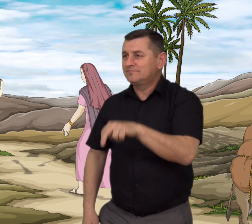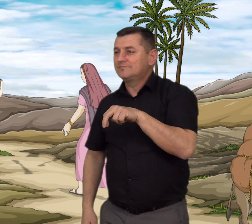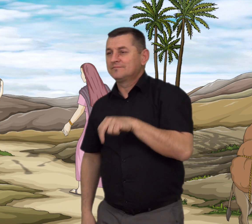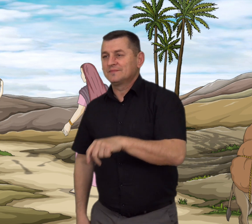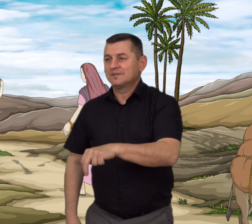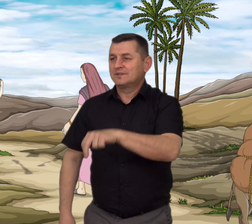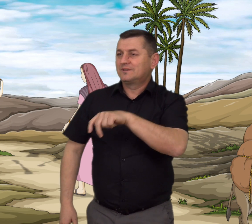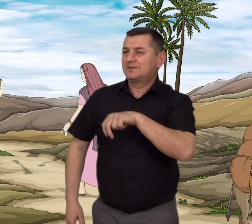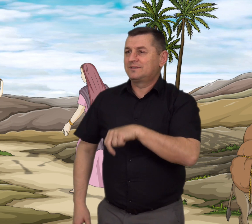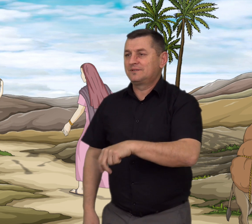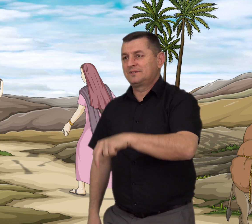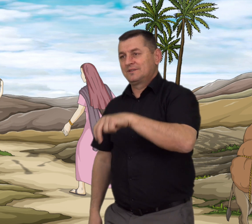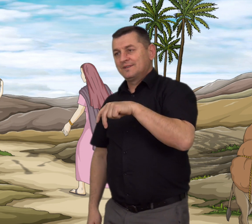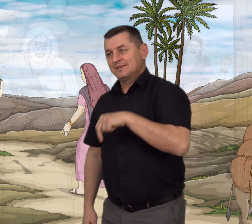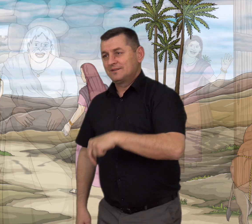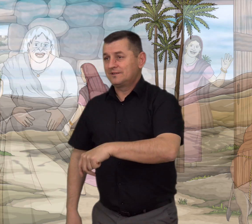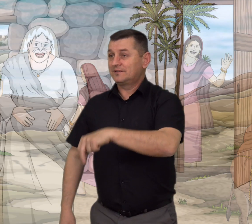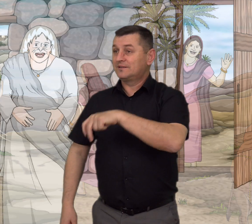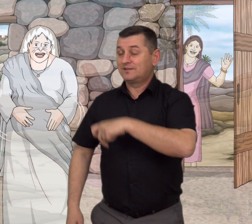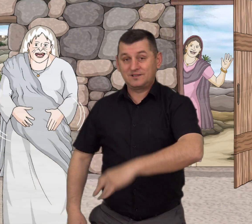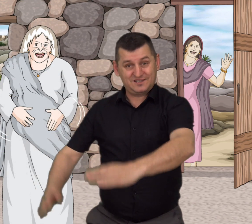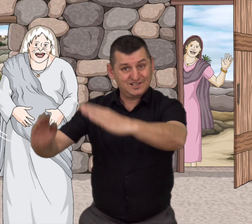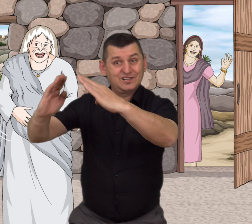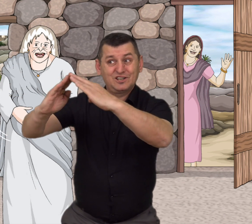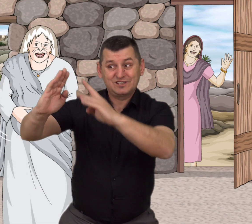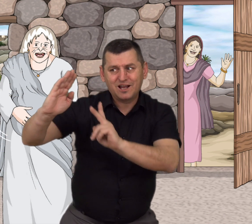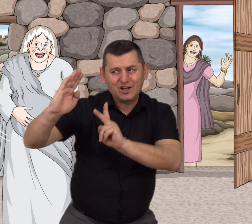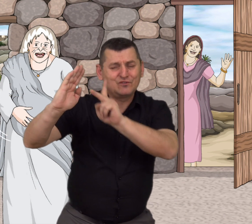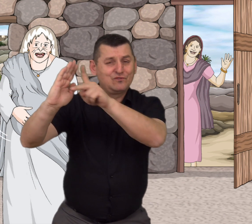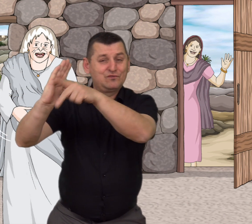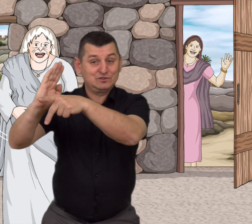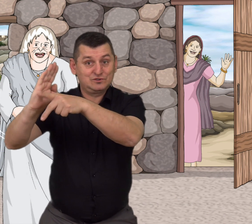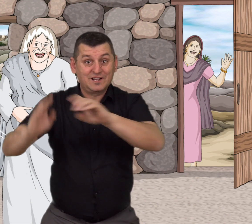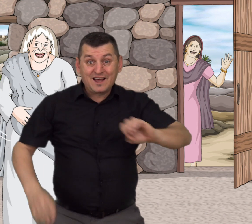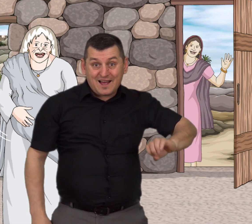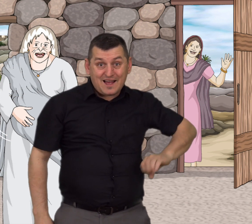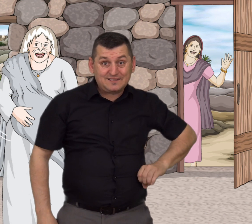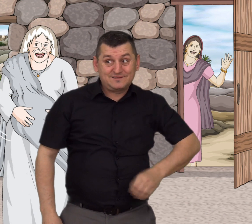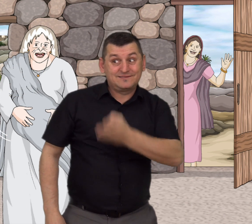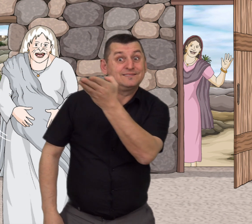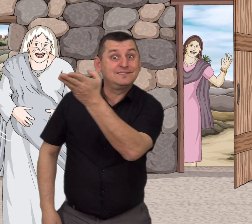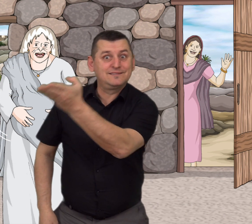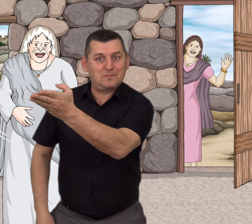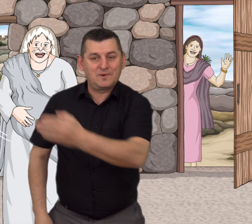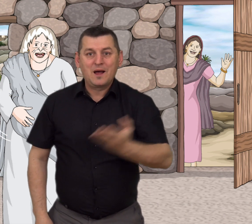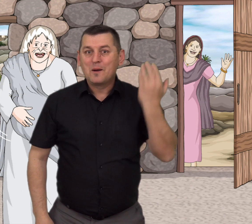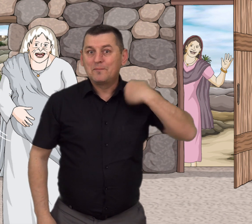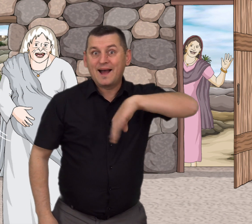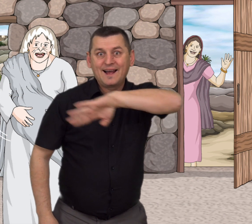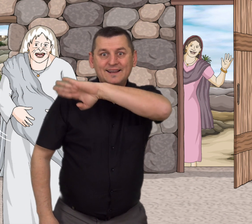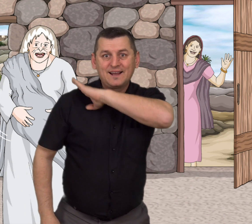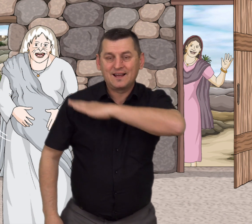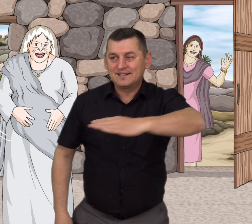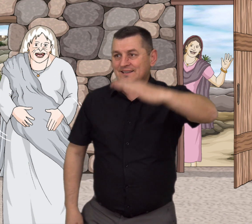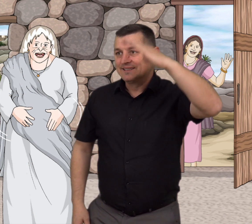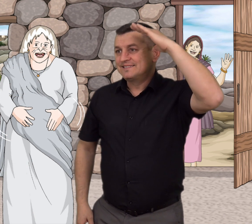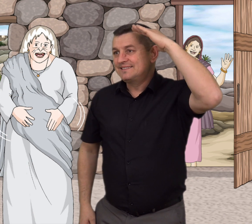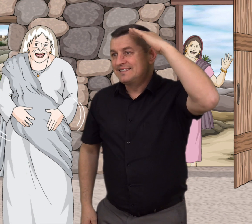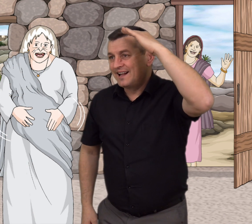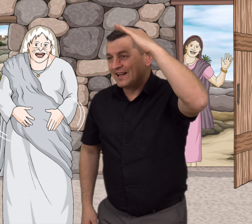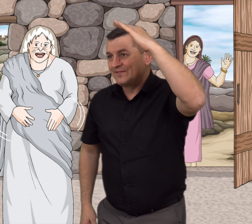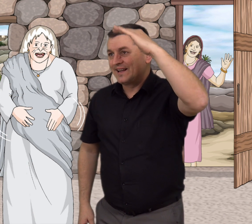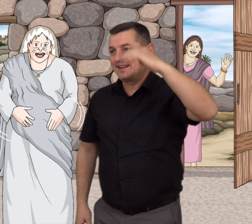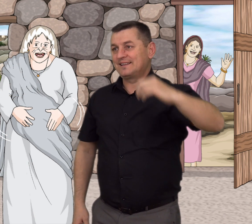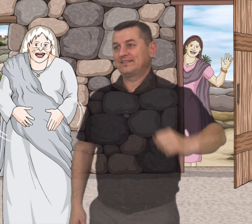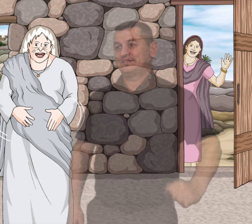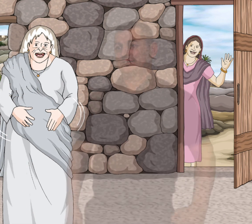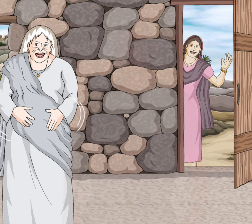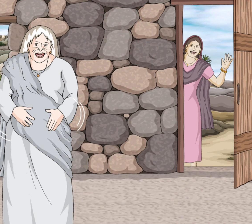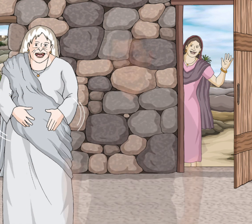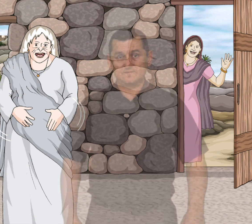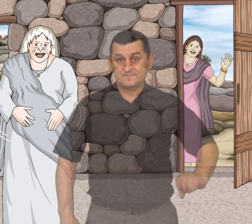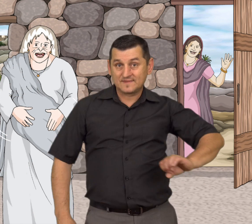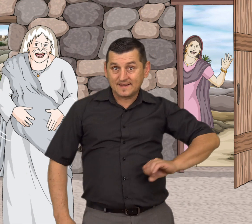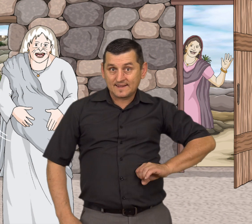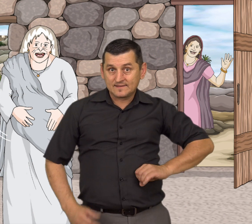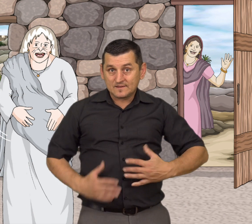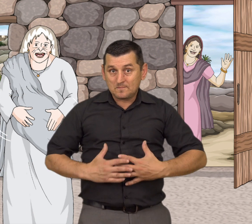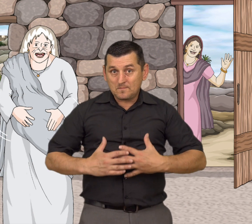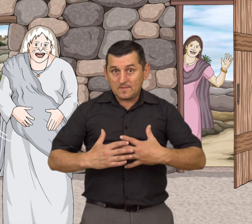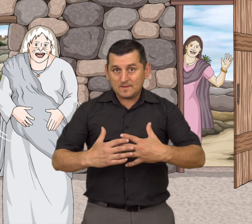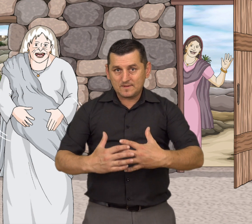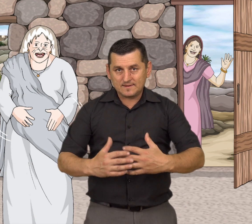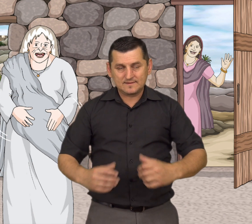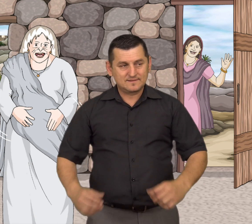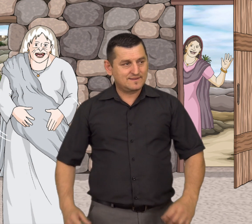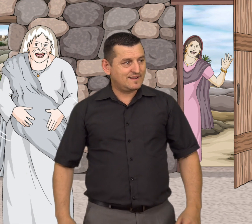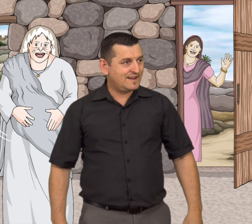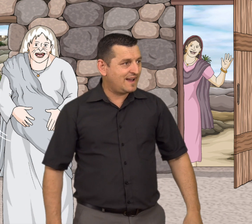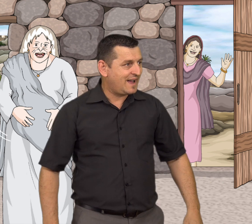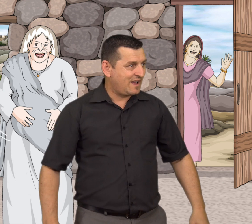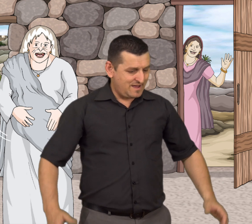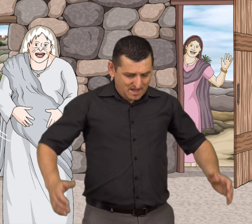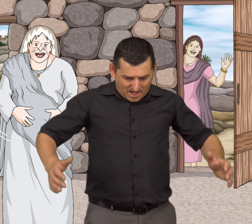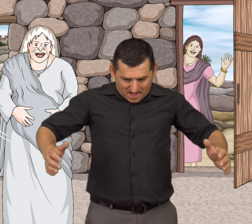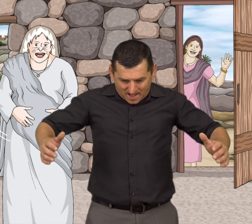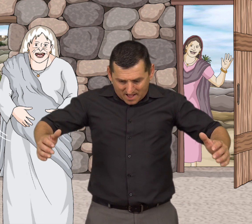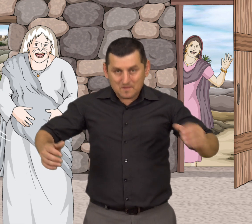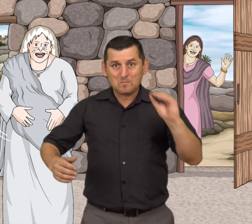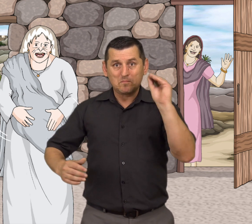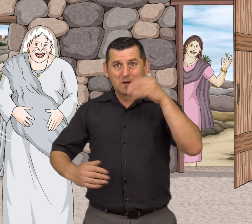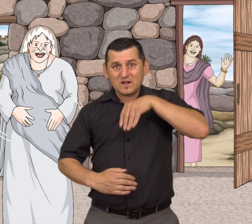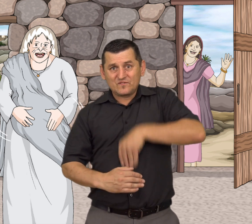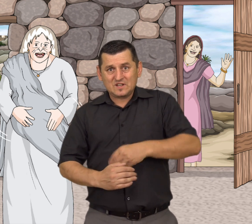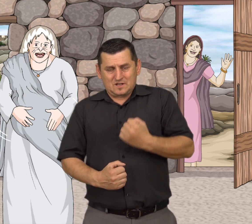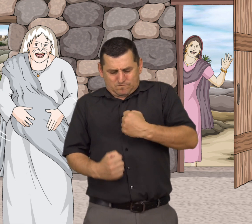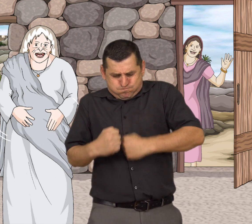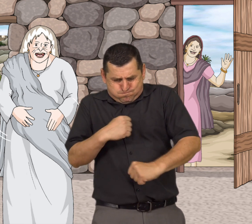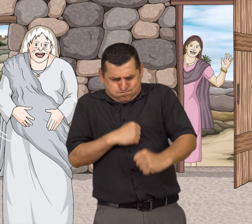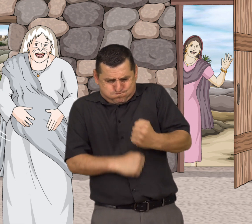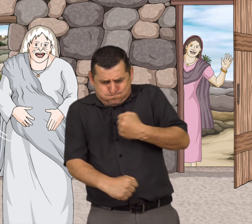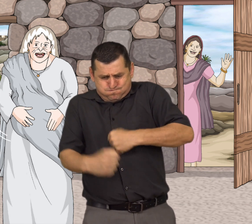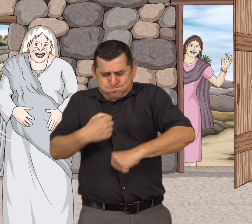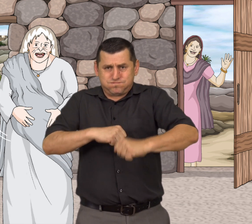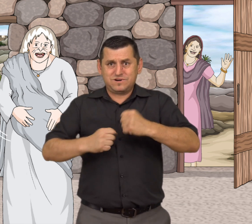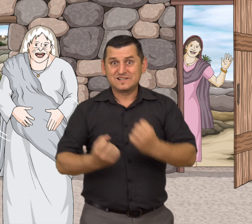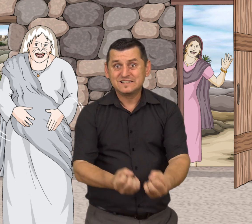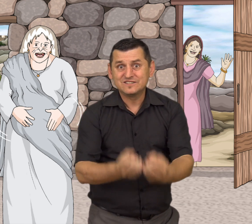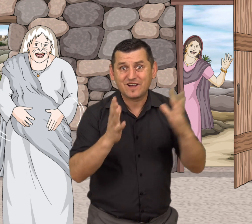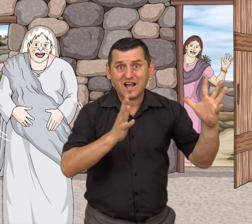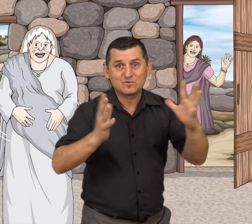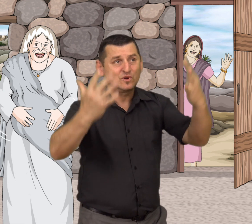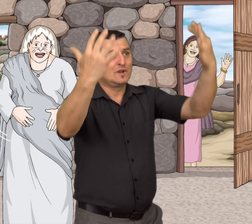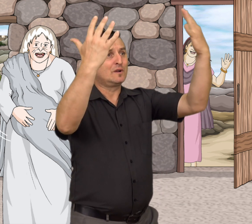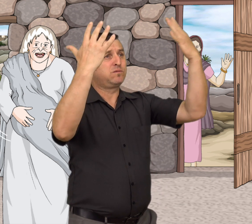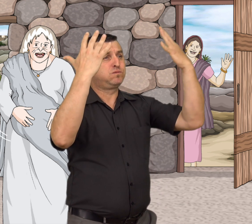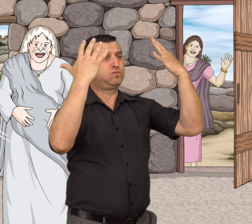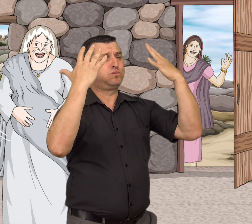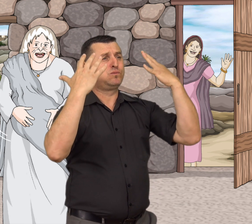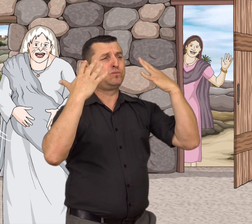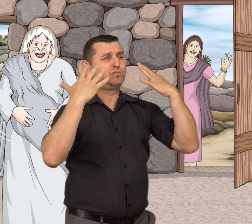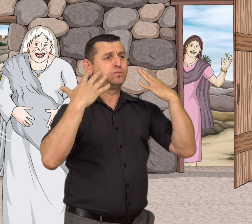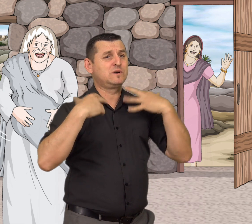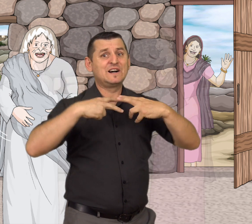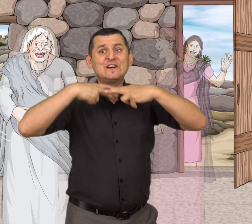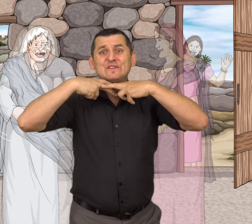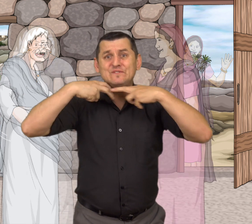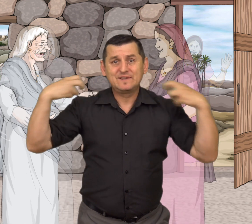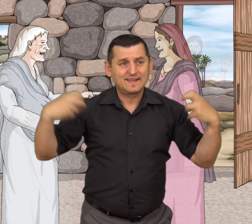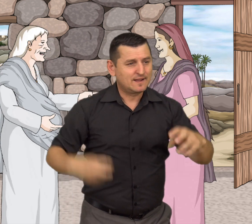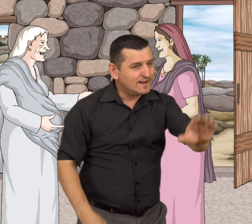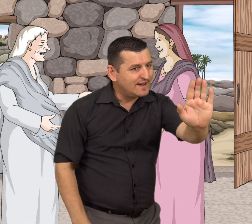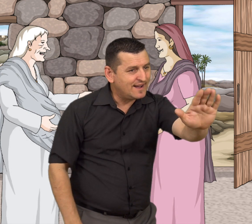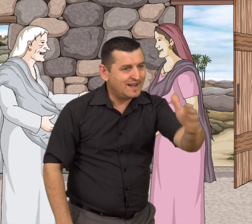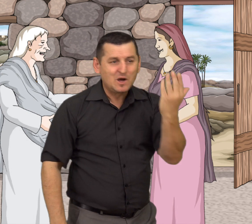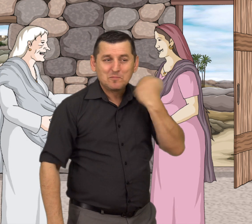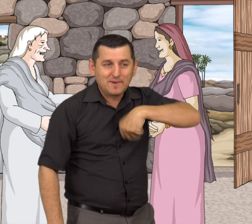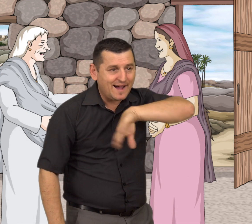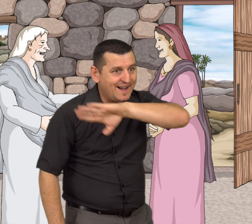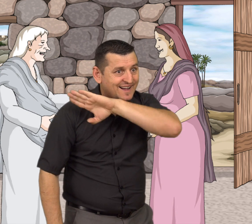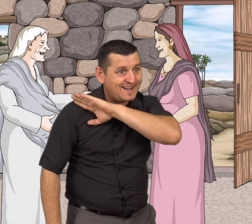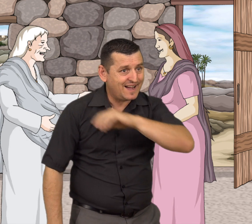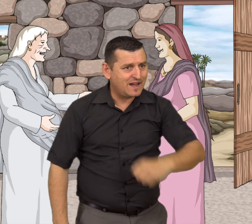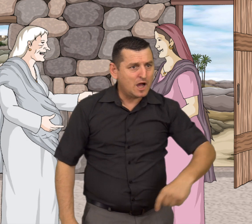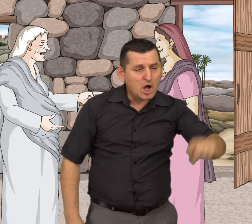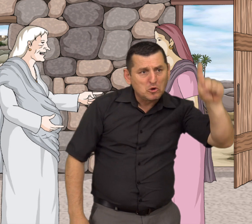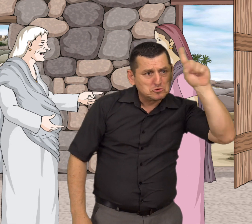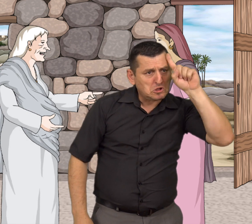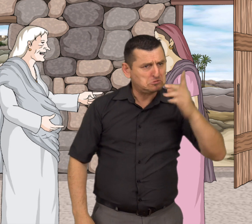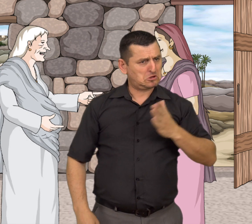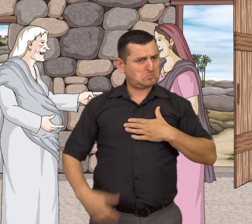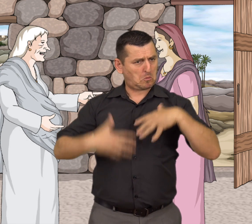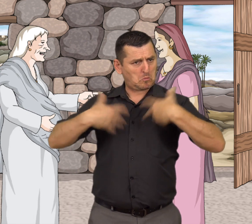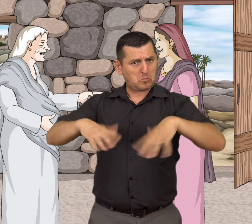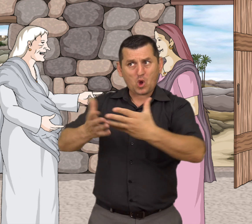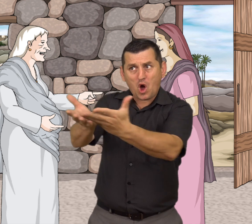In a loud voice she exclaimed, “Blessed are you among women, and blessed is the fruit of your womb! And why am I so honored, that the mother of my Lord should come to me?